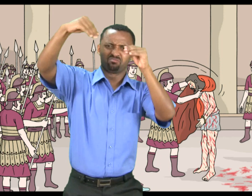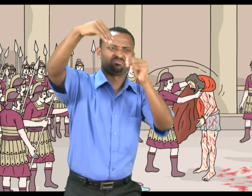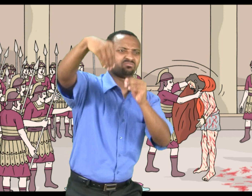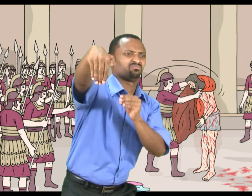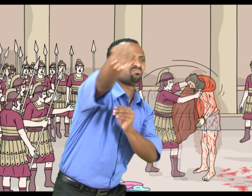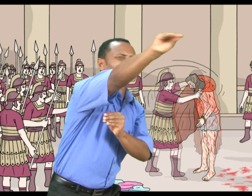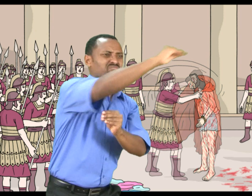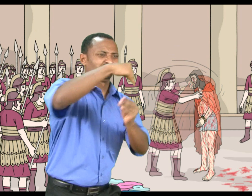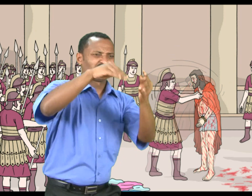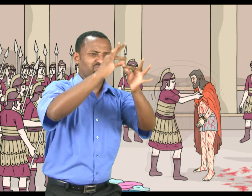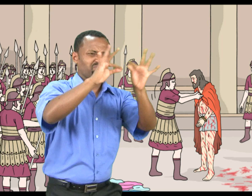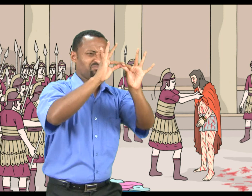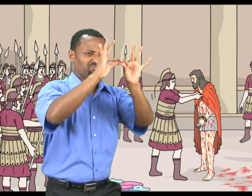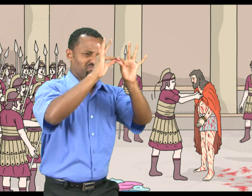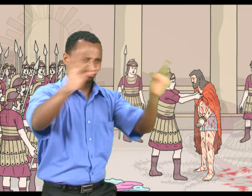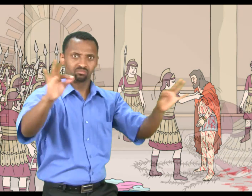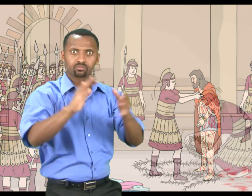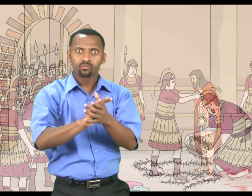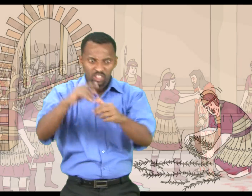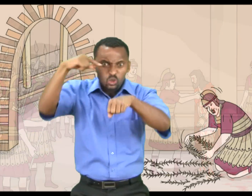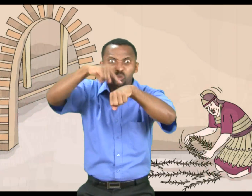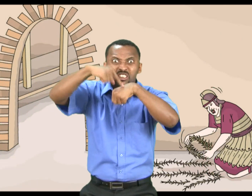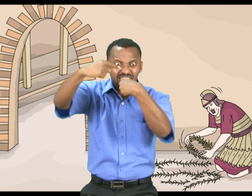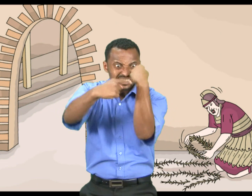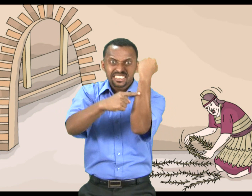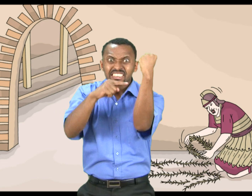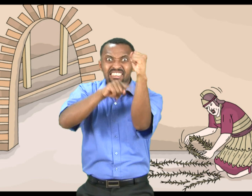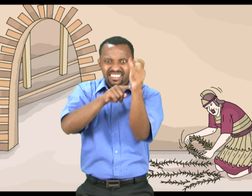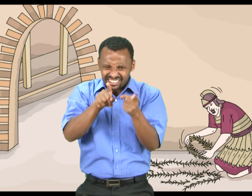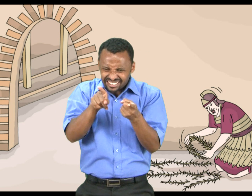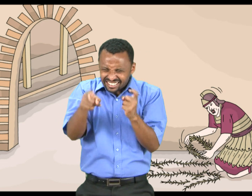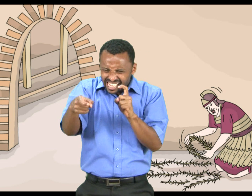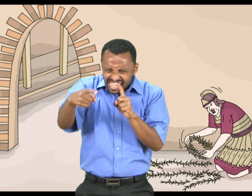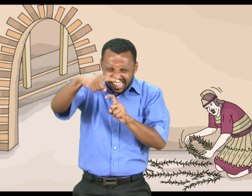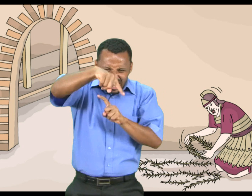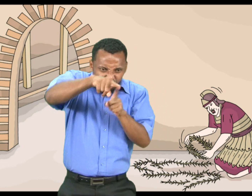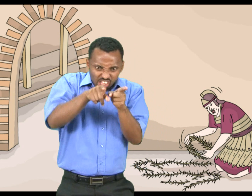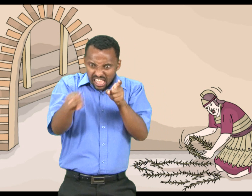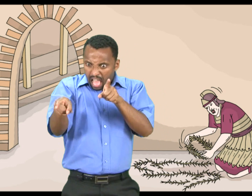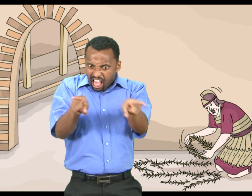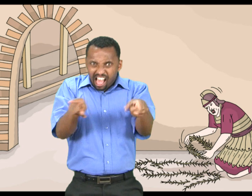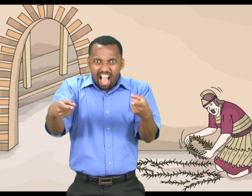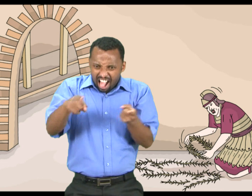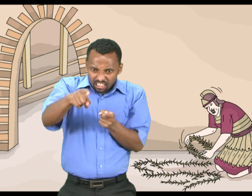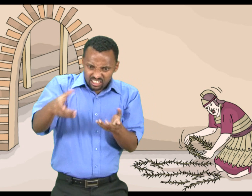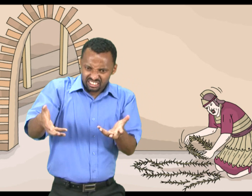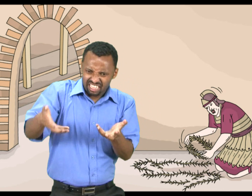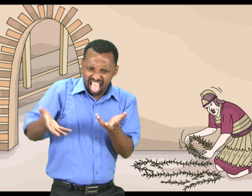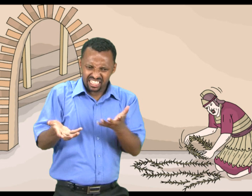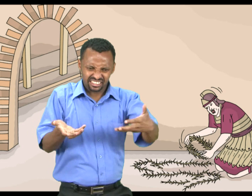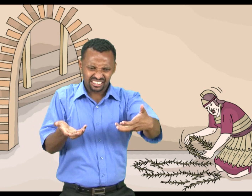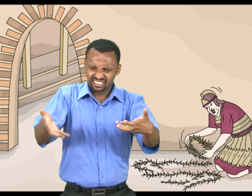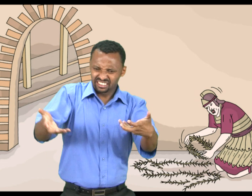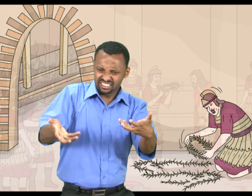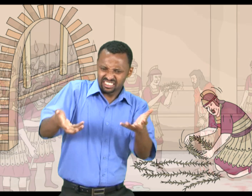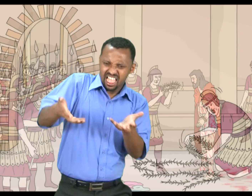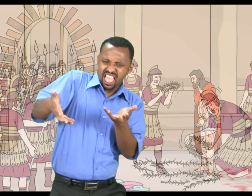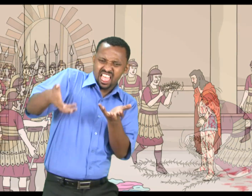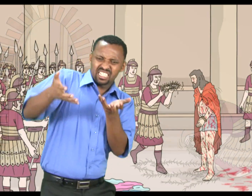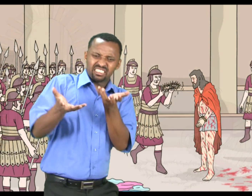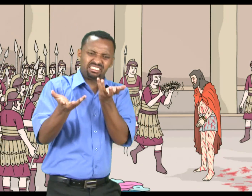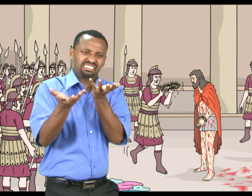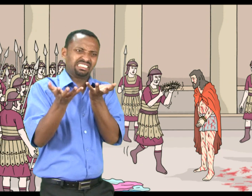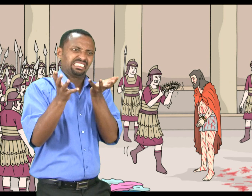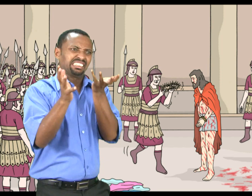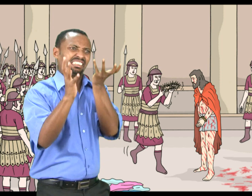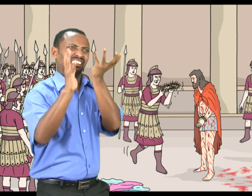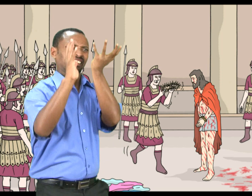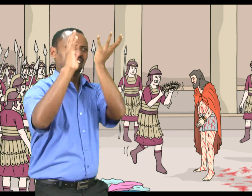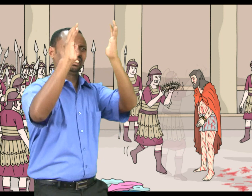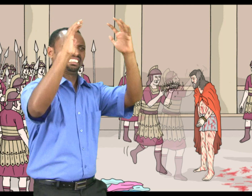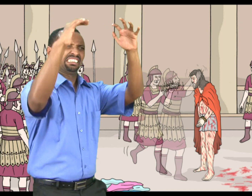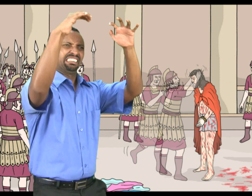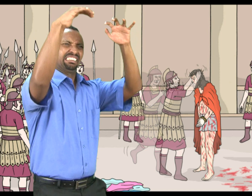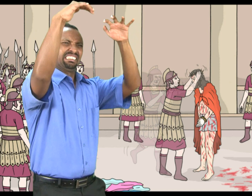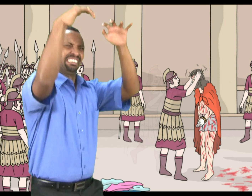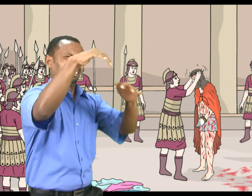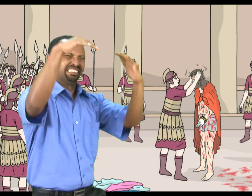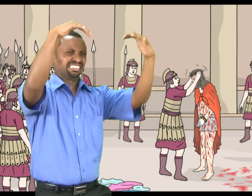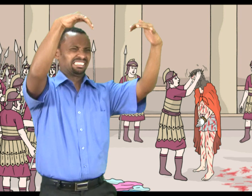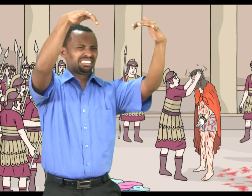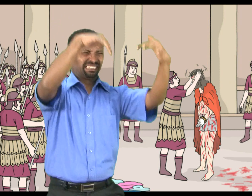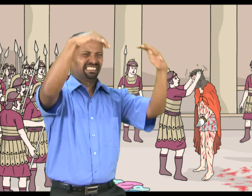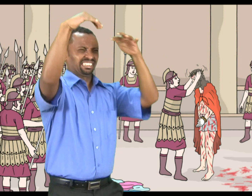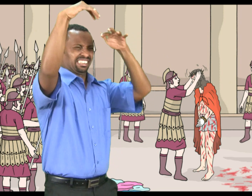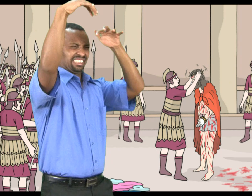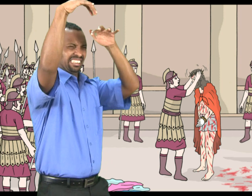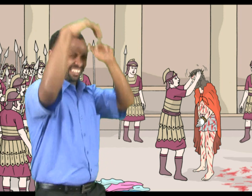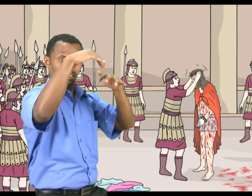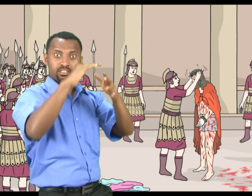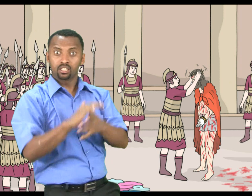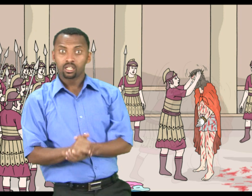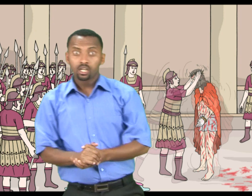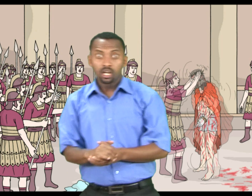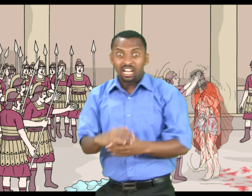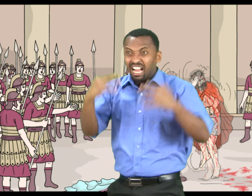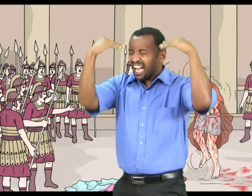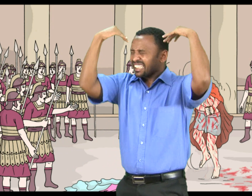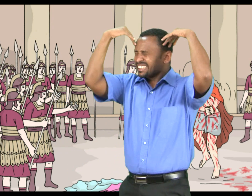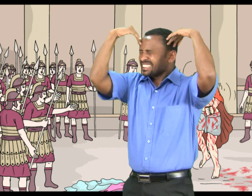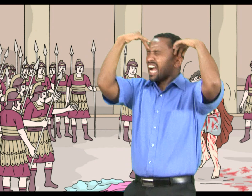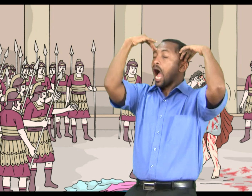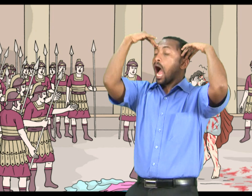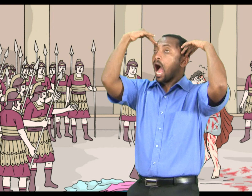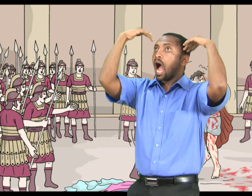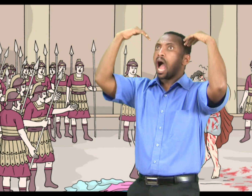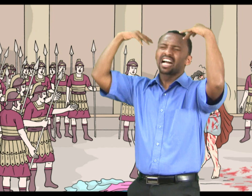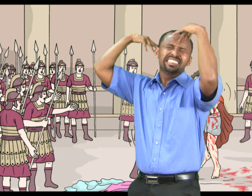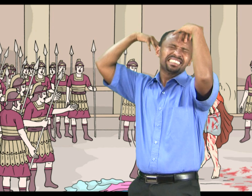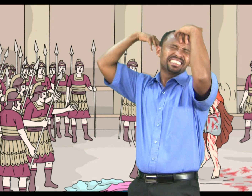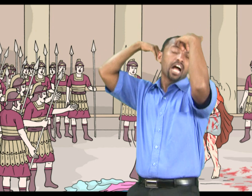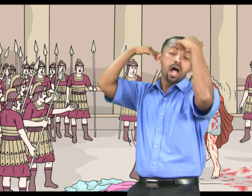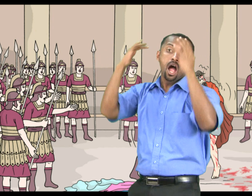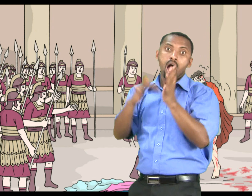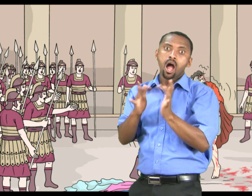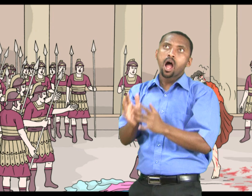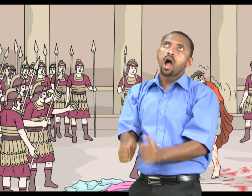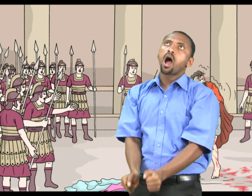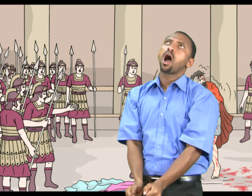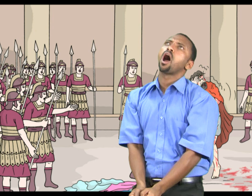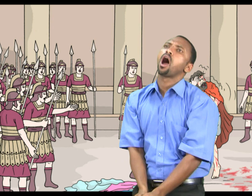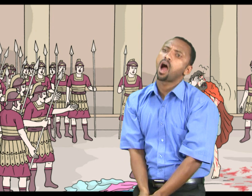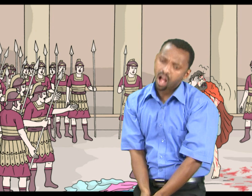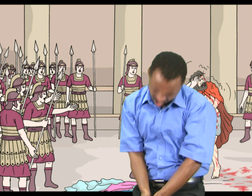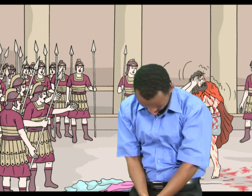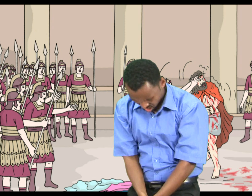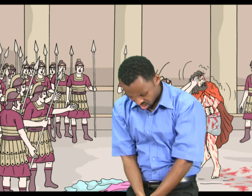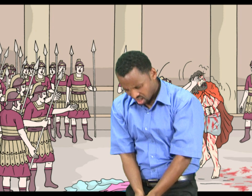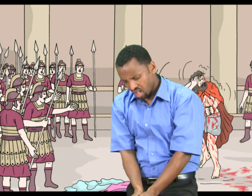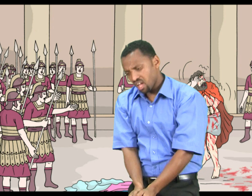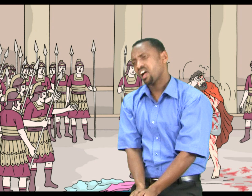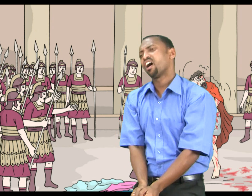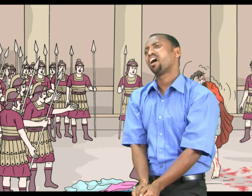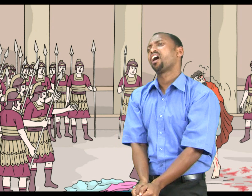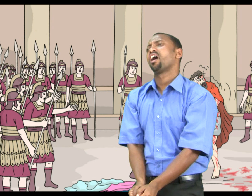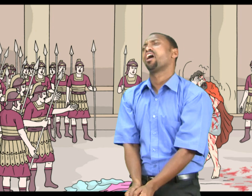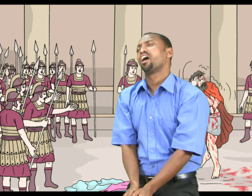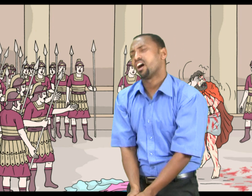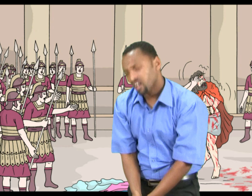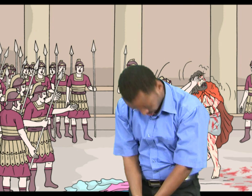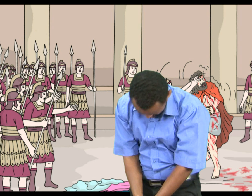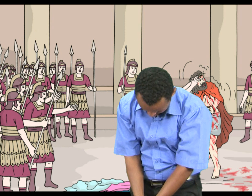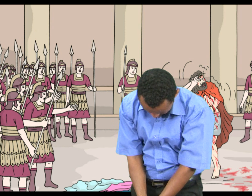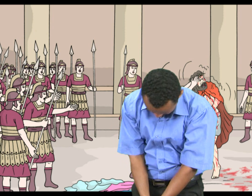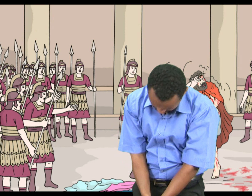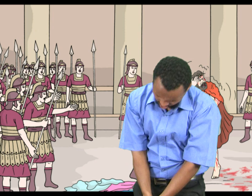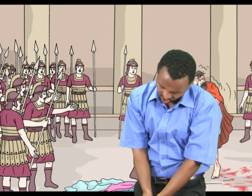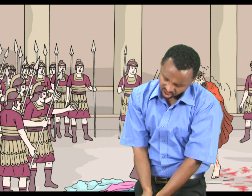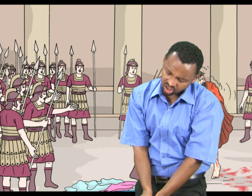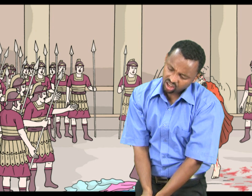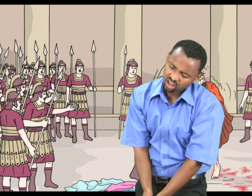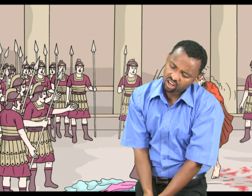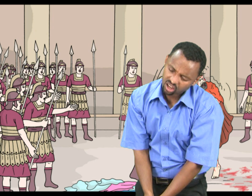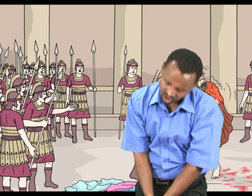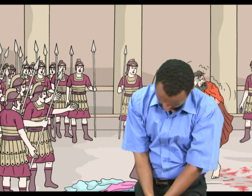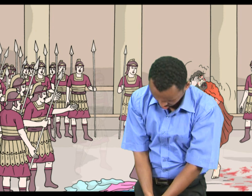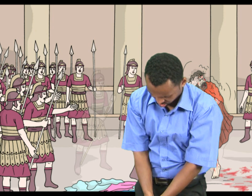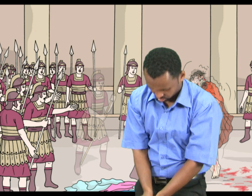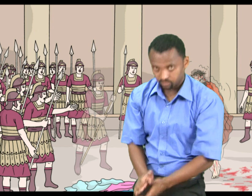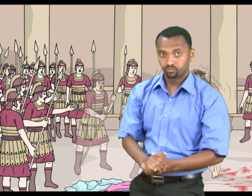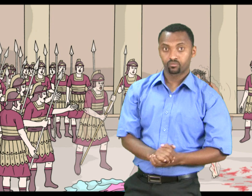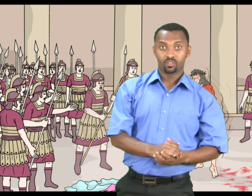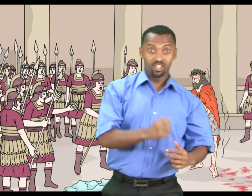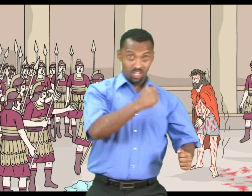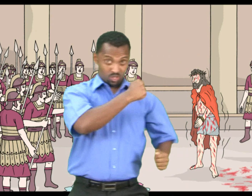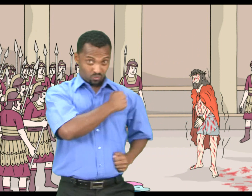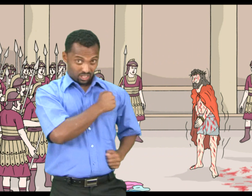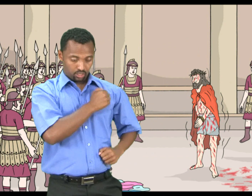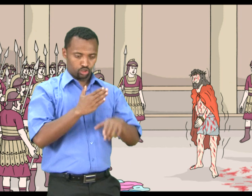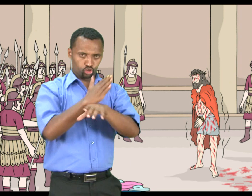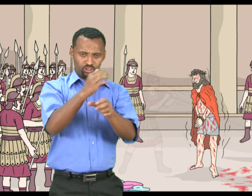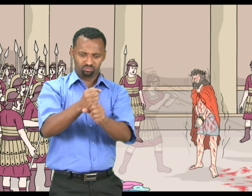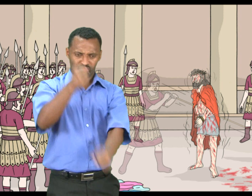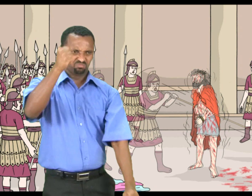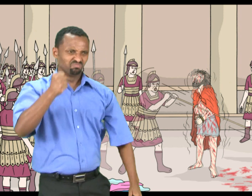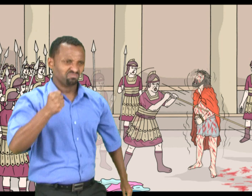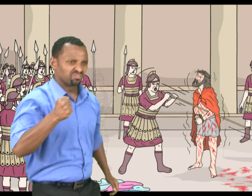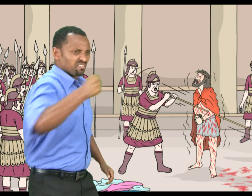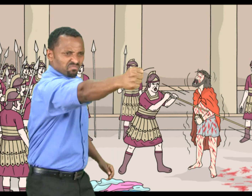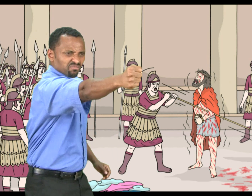And they twisted together a crown of thorns and set it on His head.